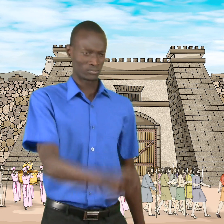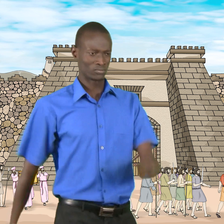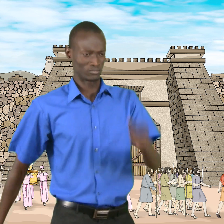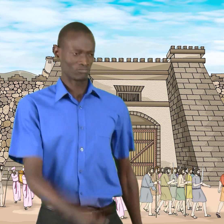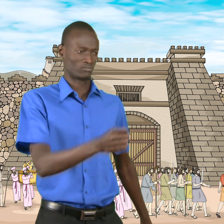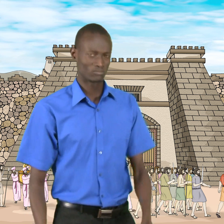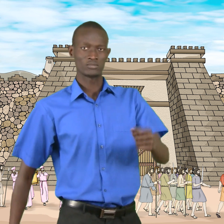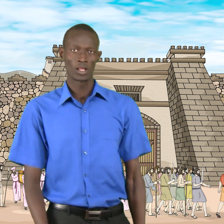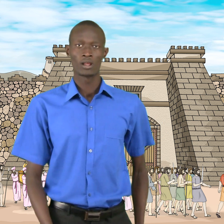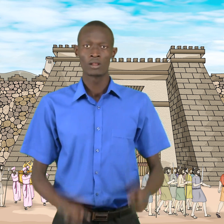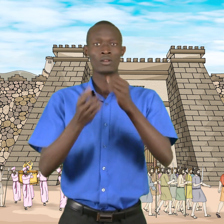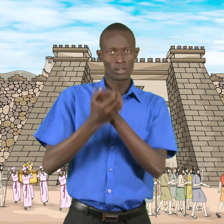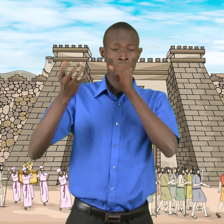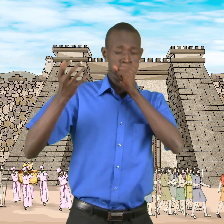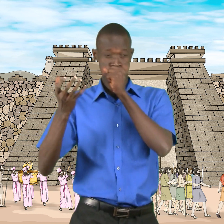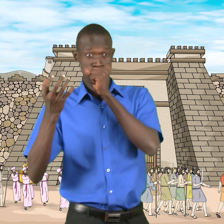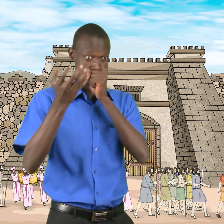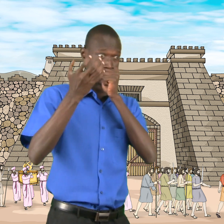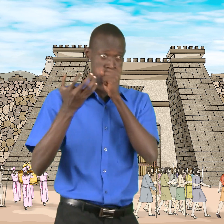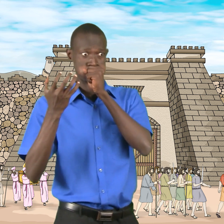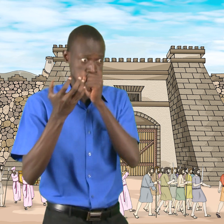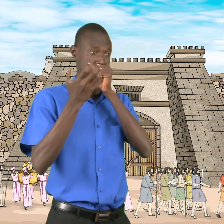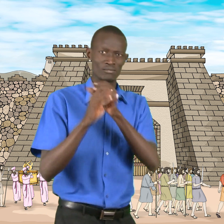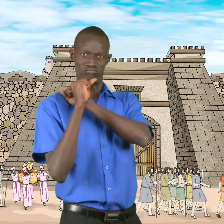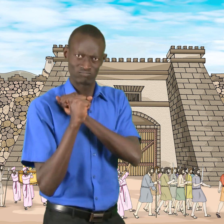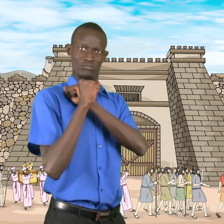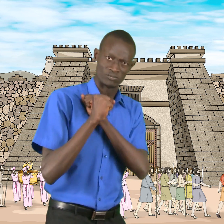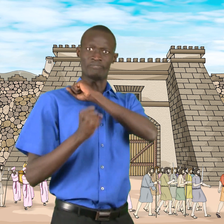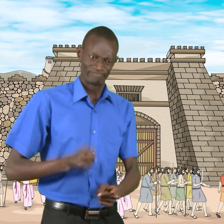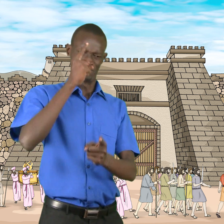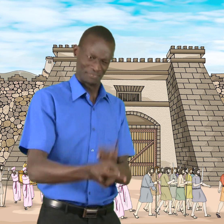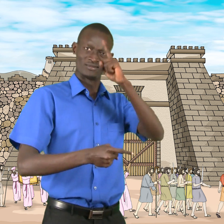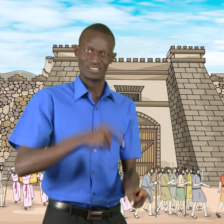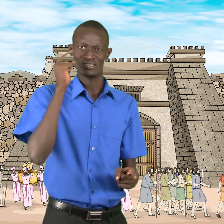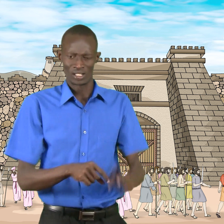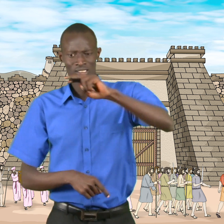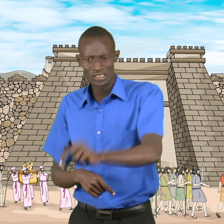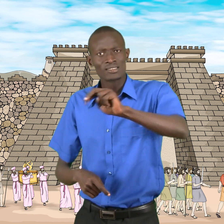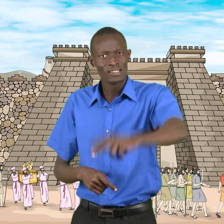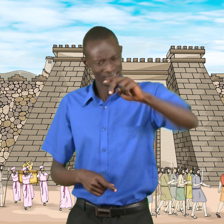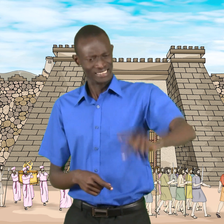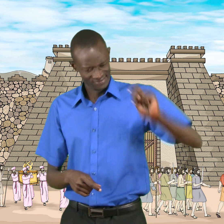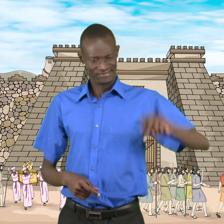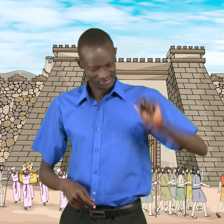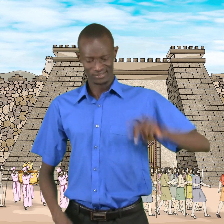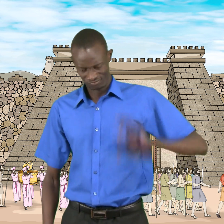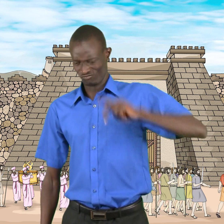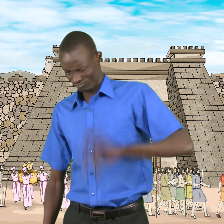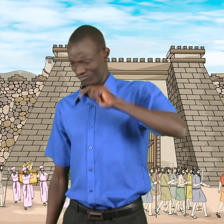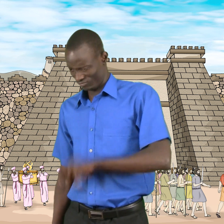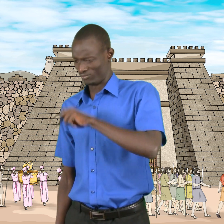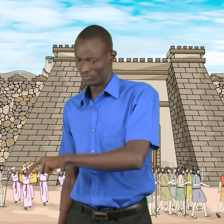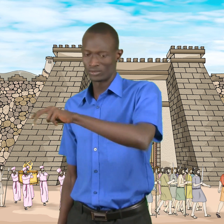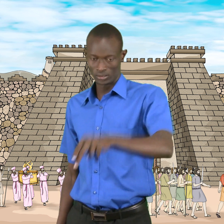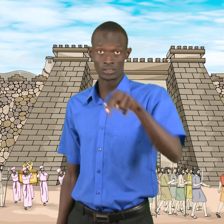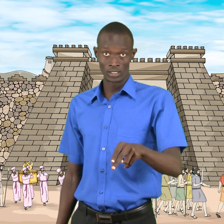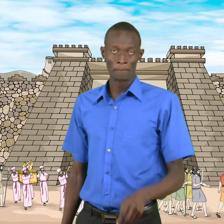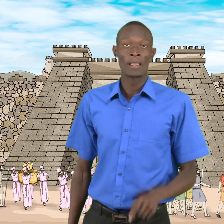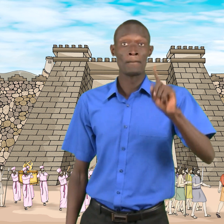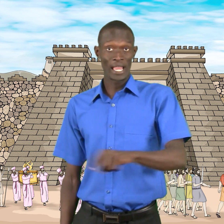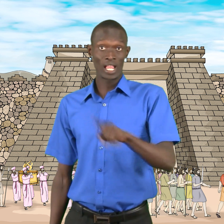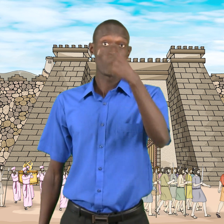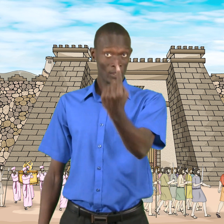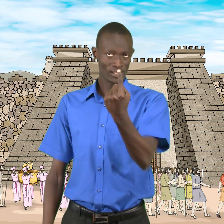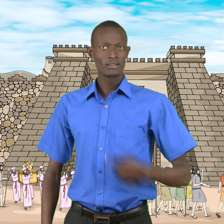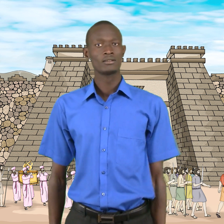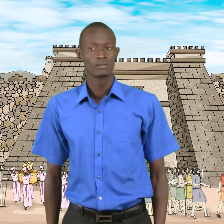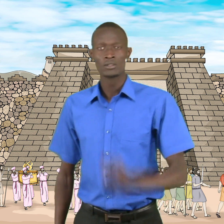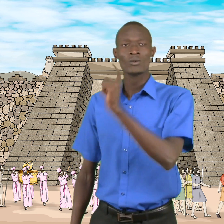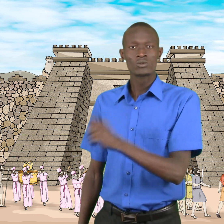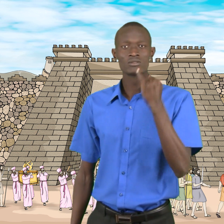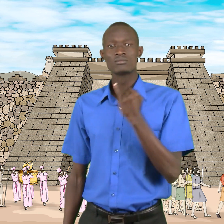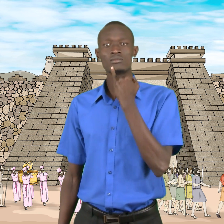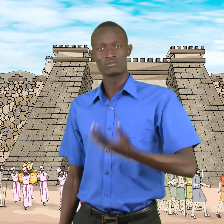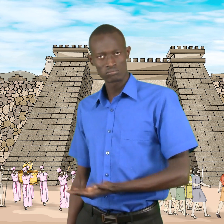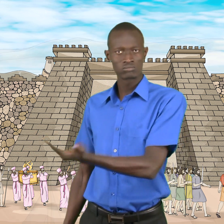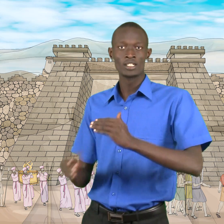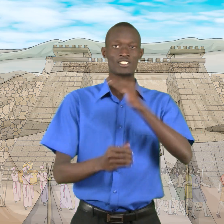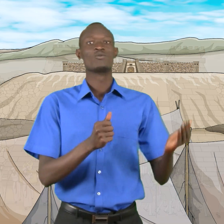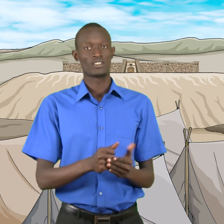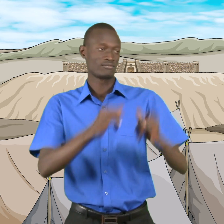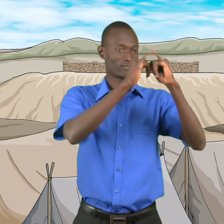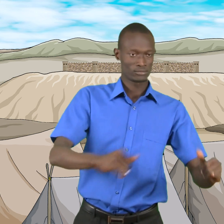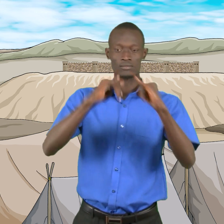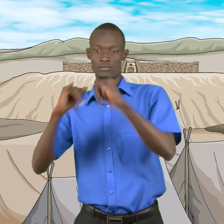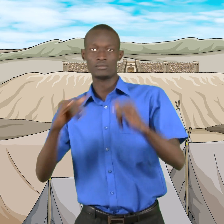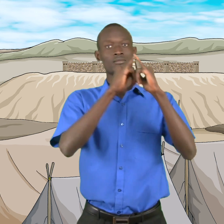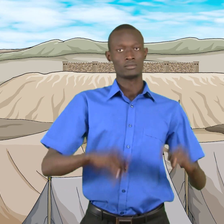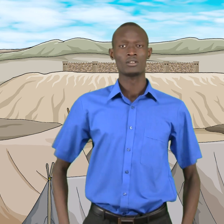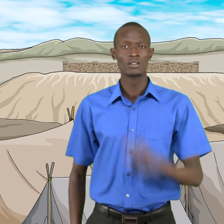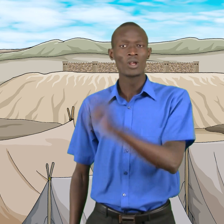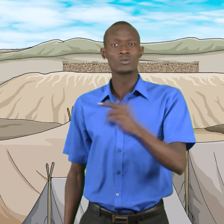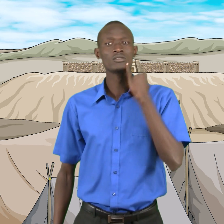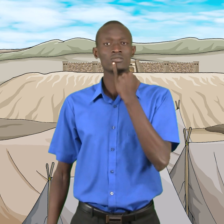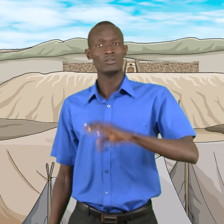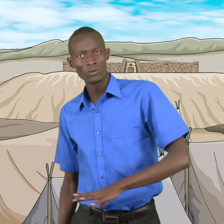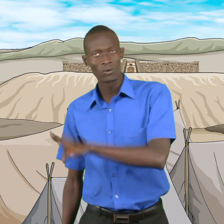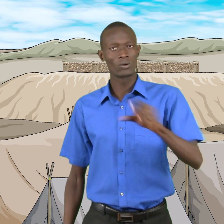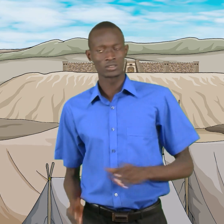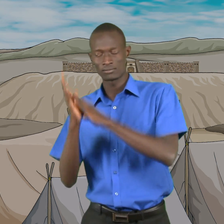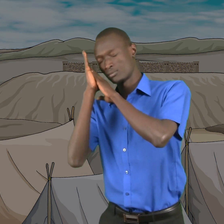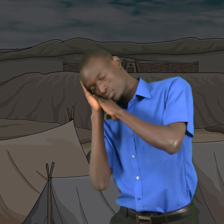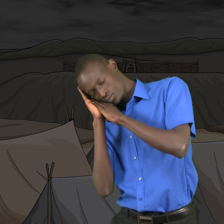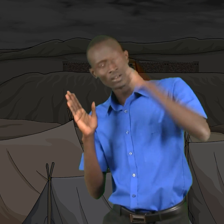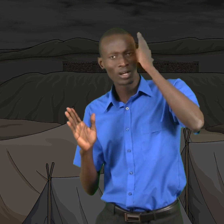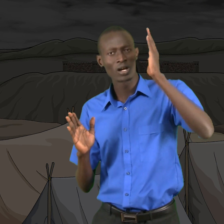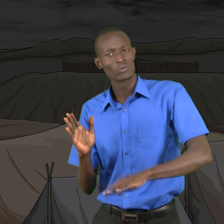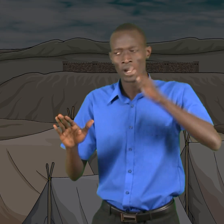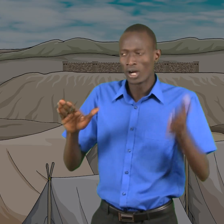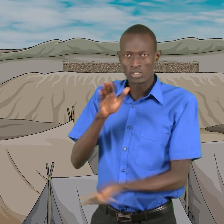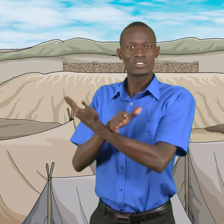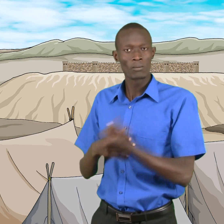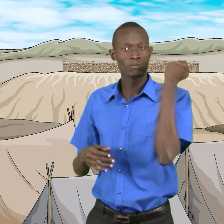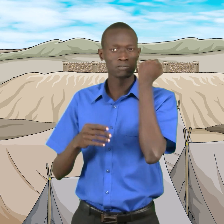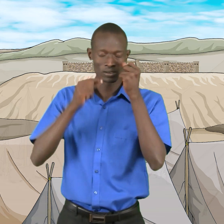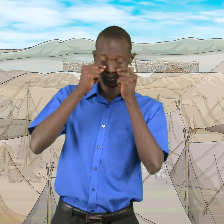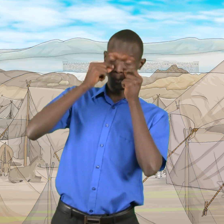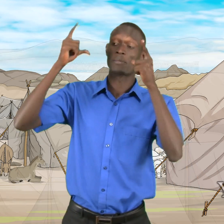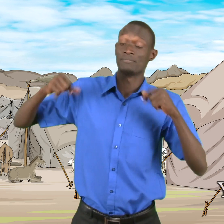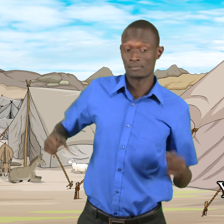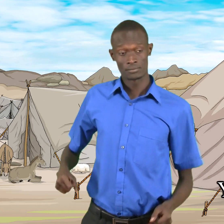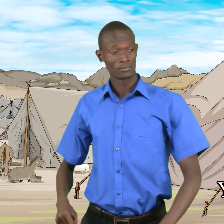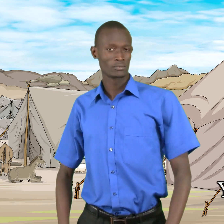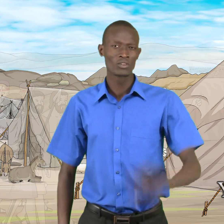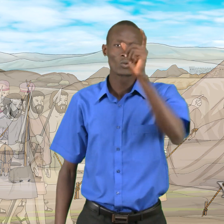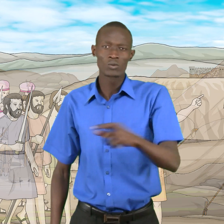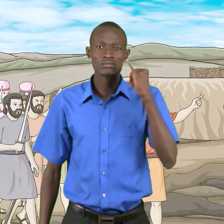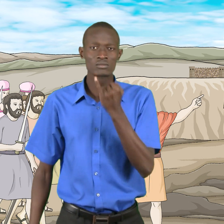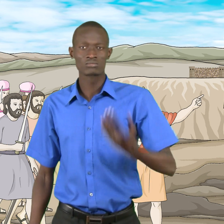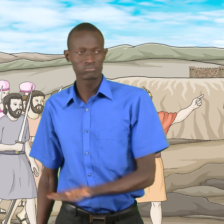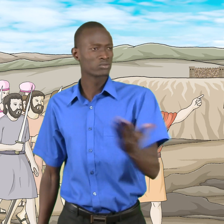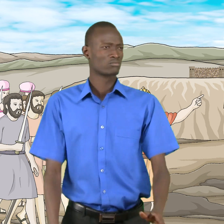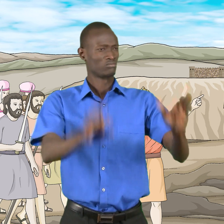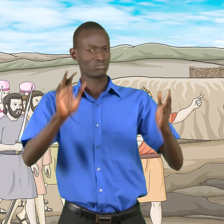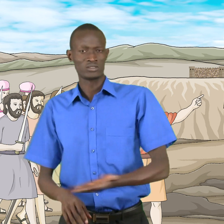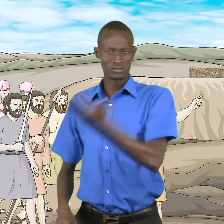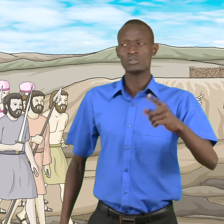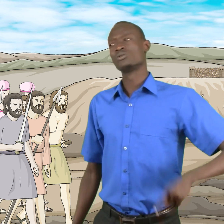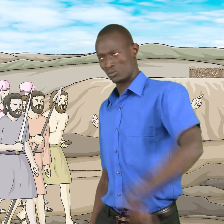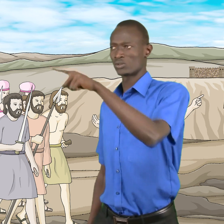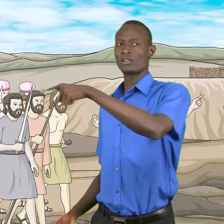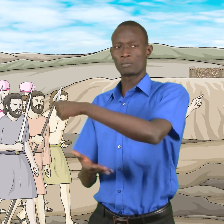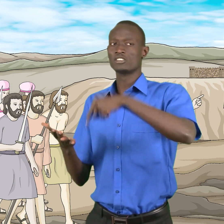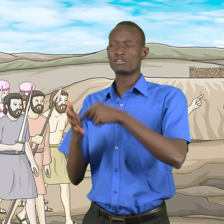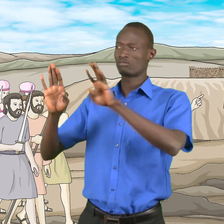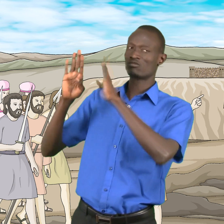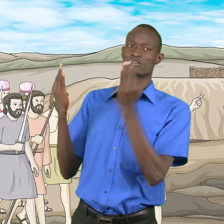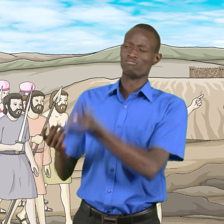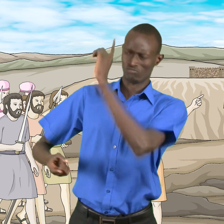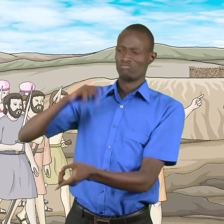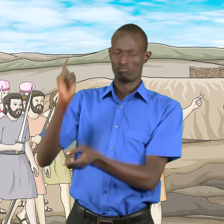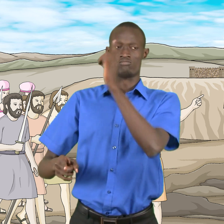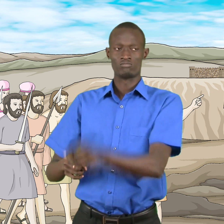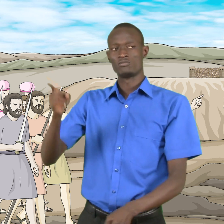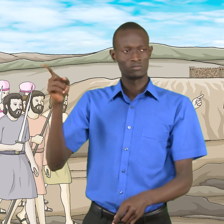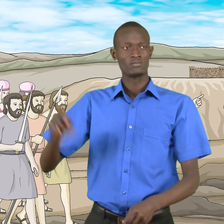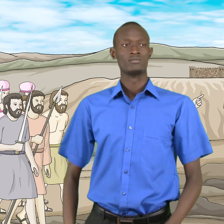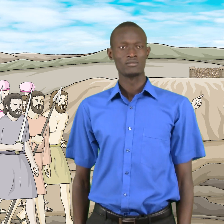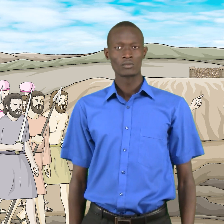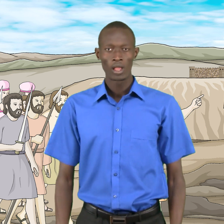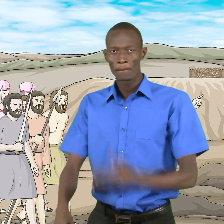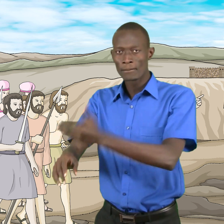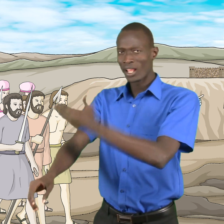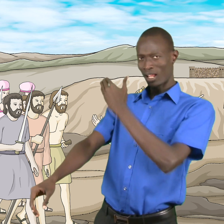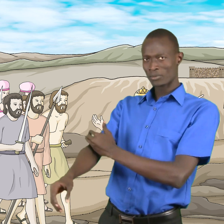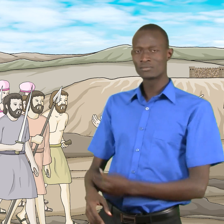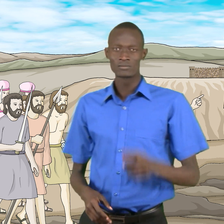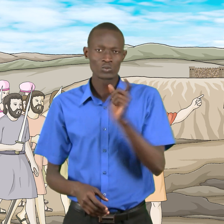Joshua got up early the next morning, and the priests took the ark of the LORD.